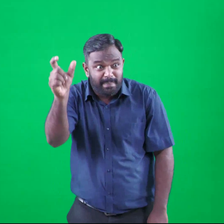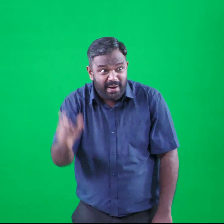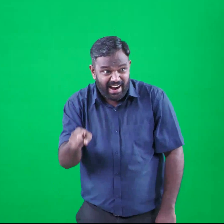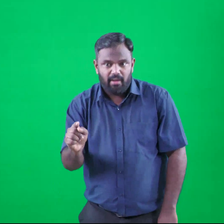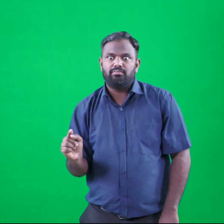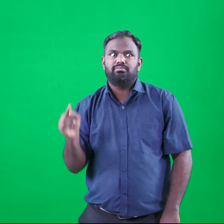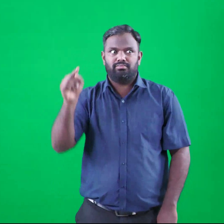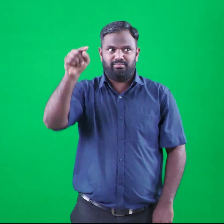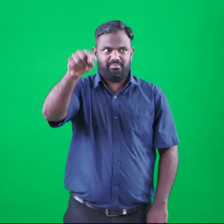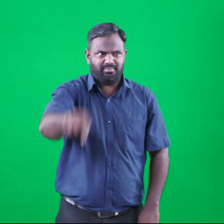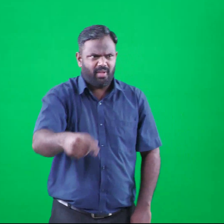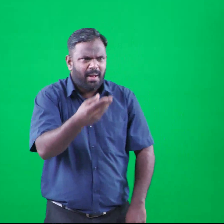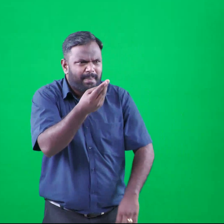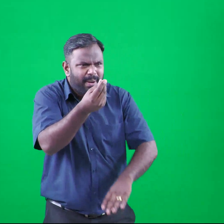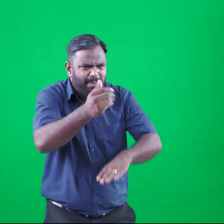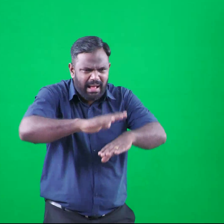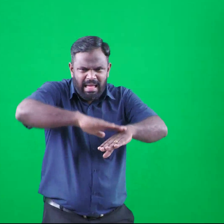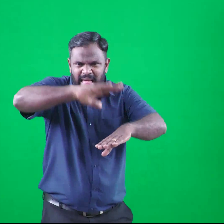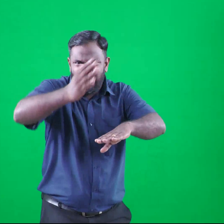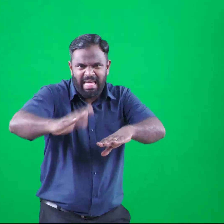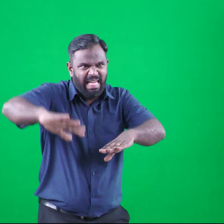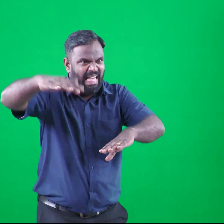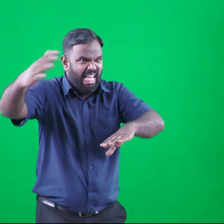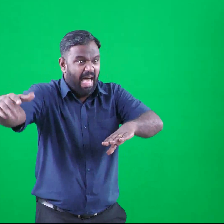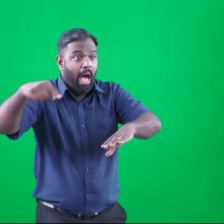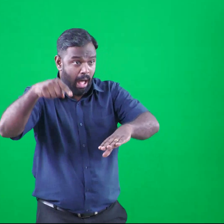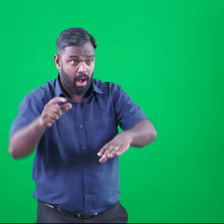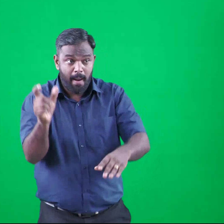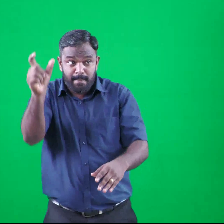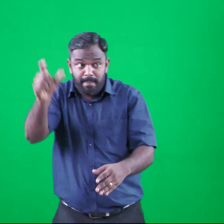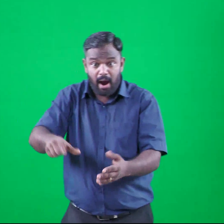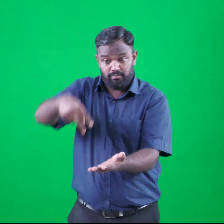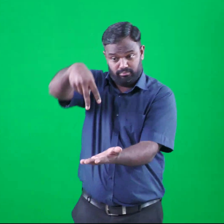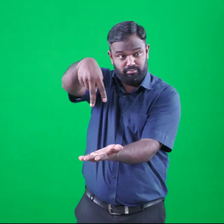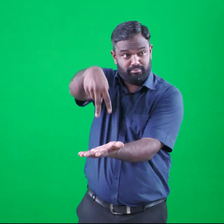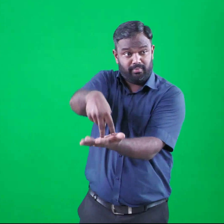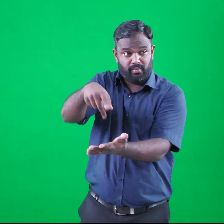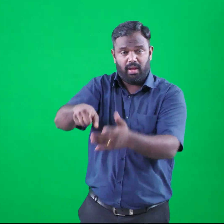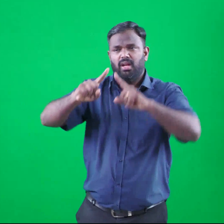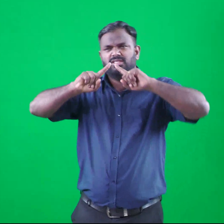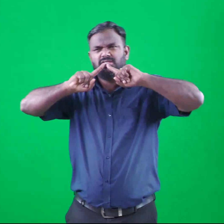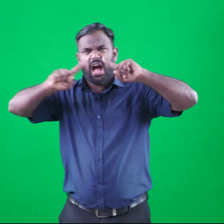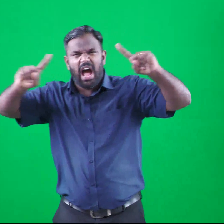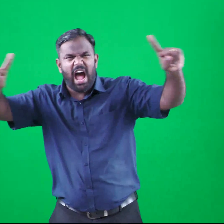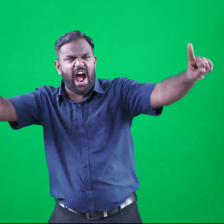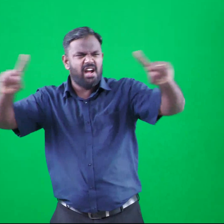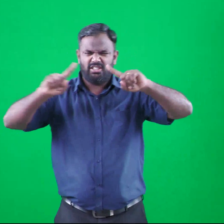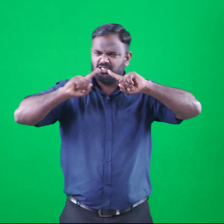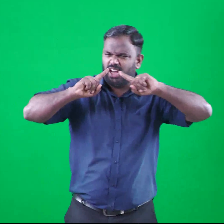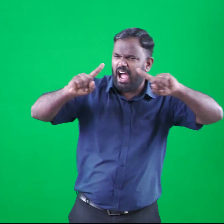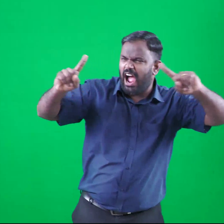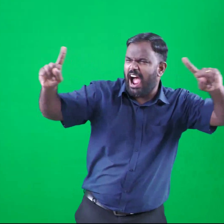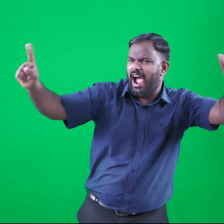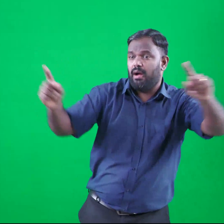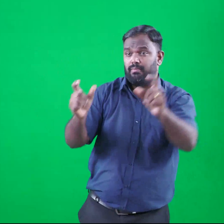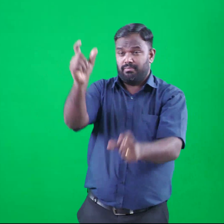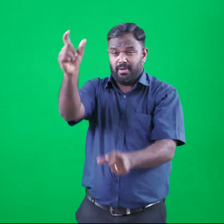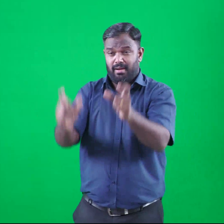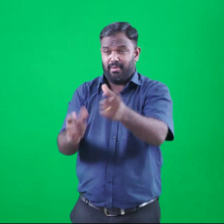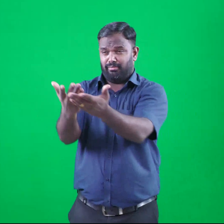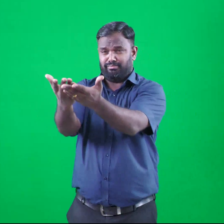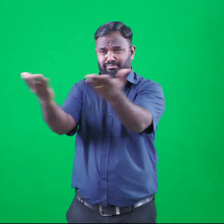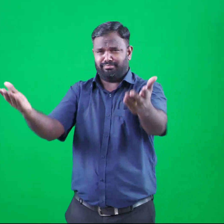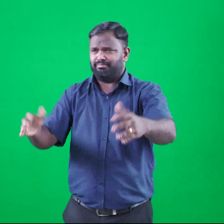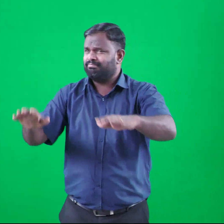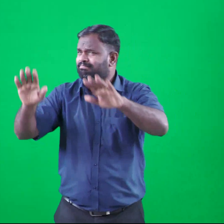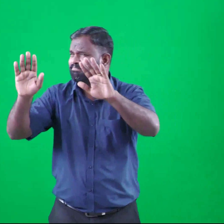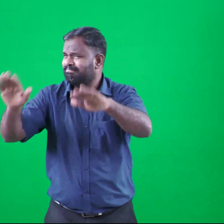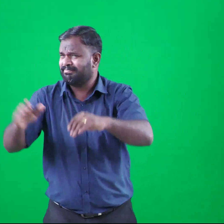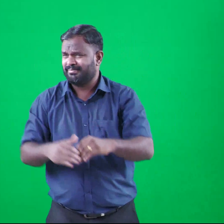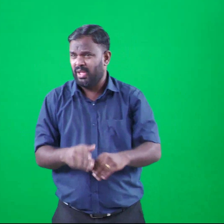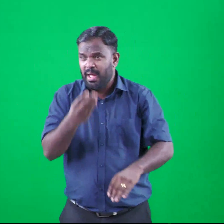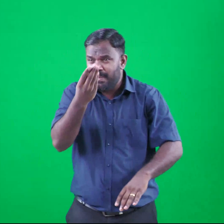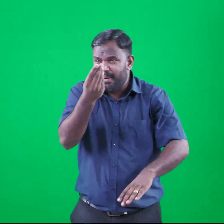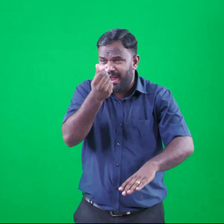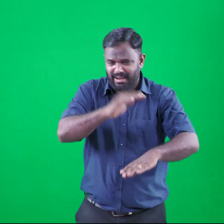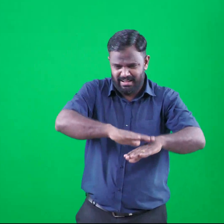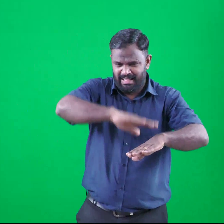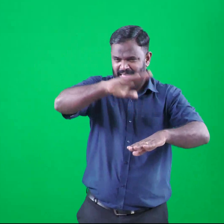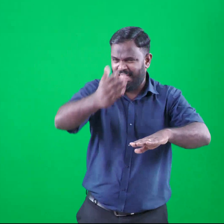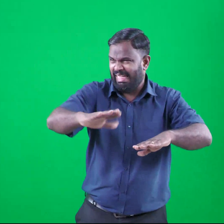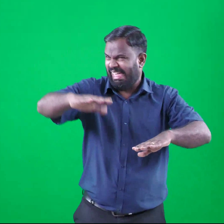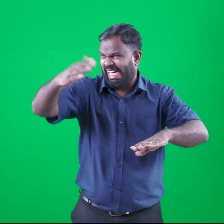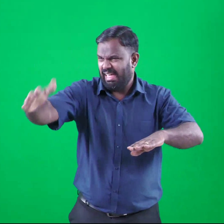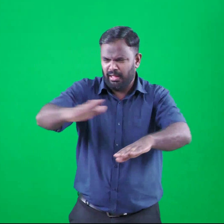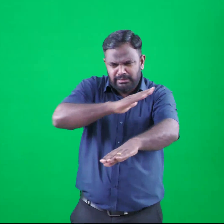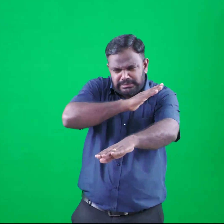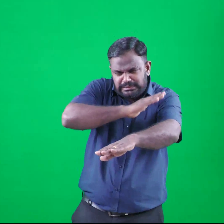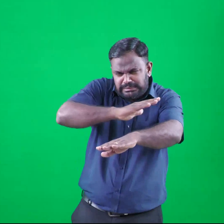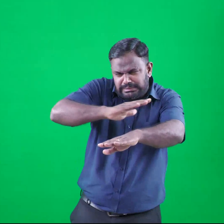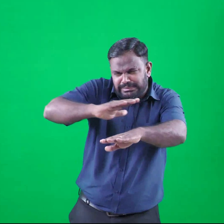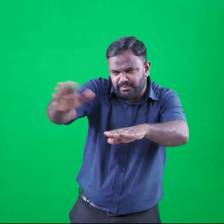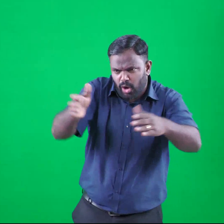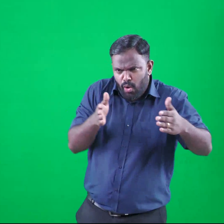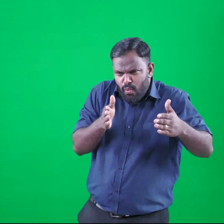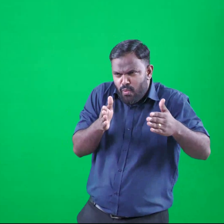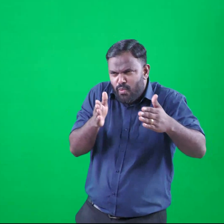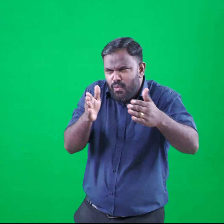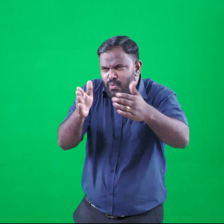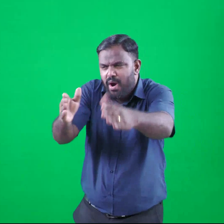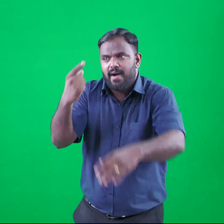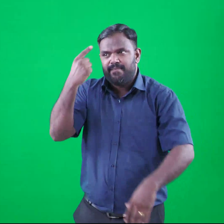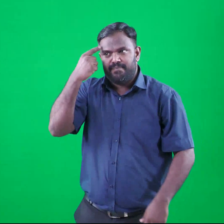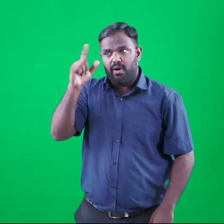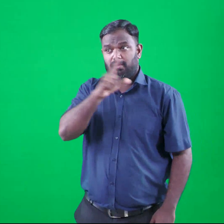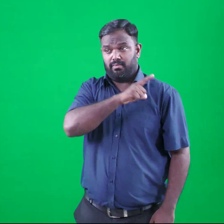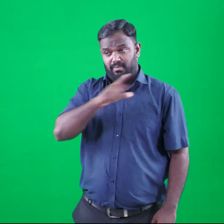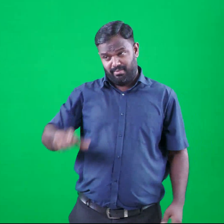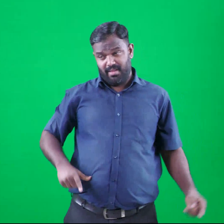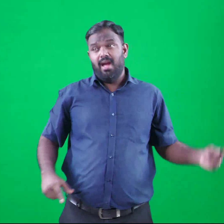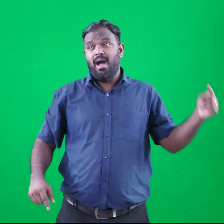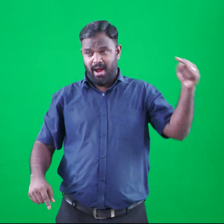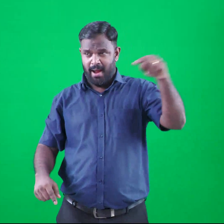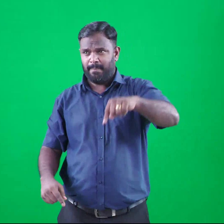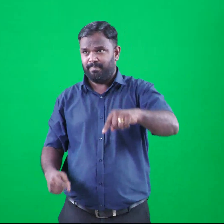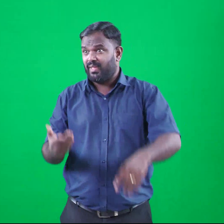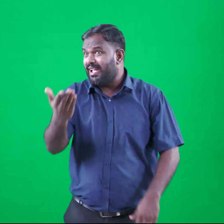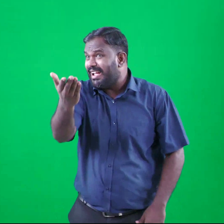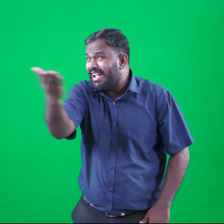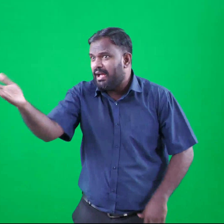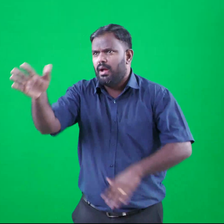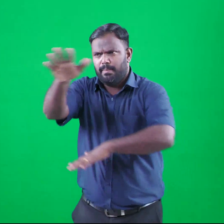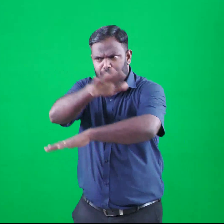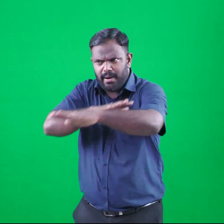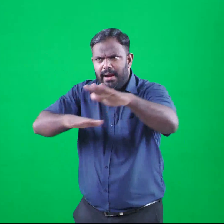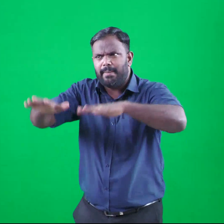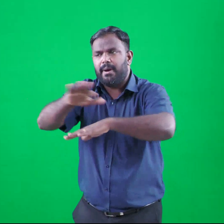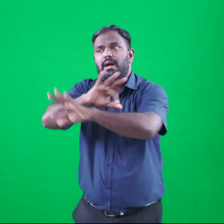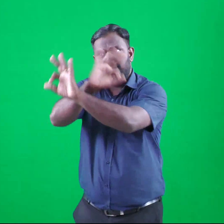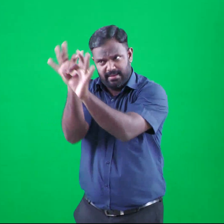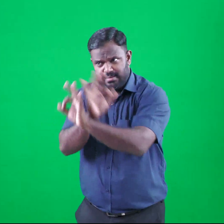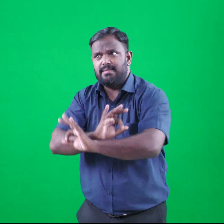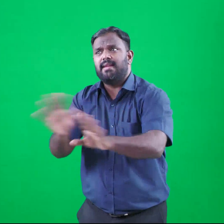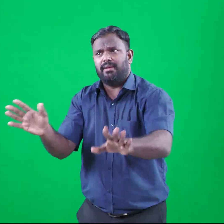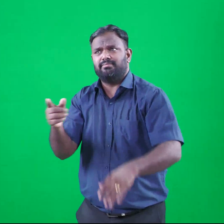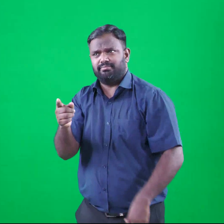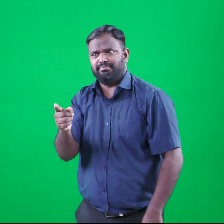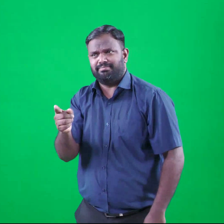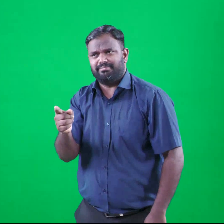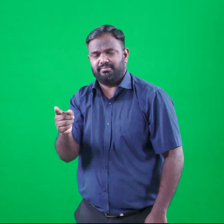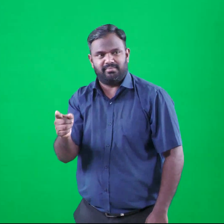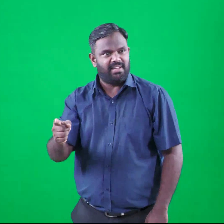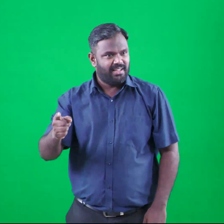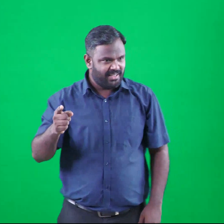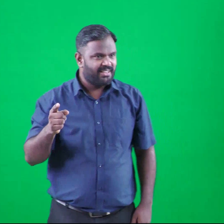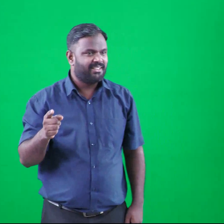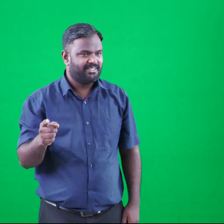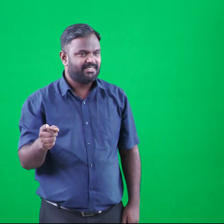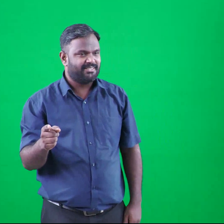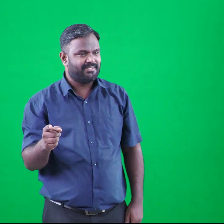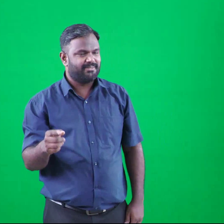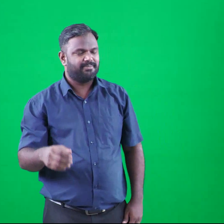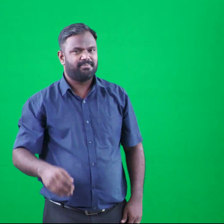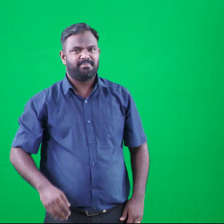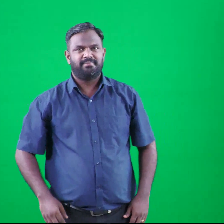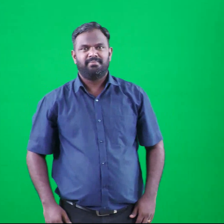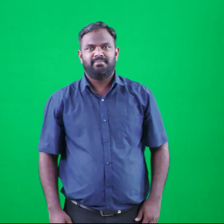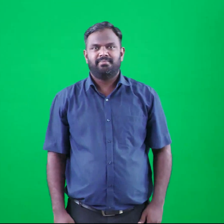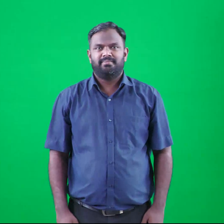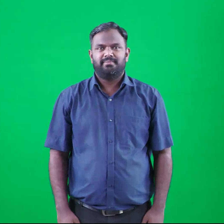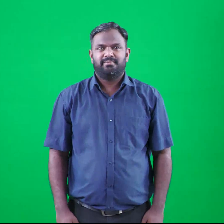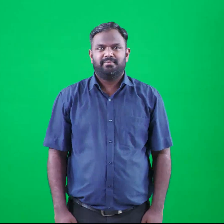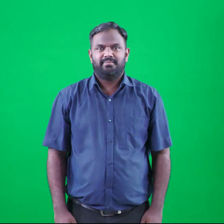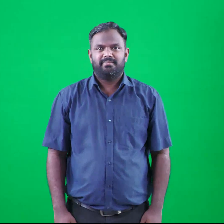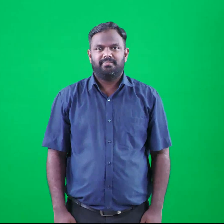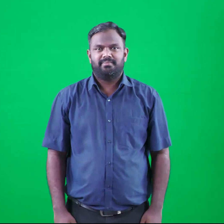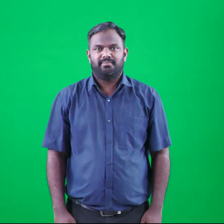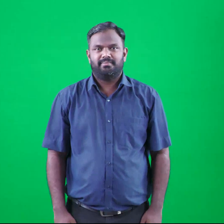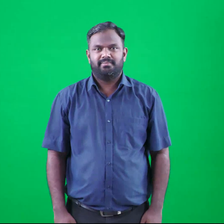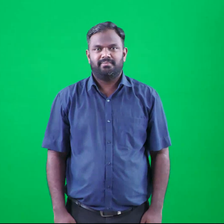"A voice of one calling in the wilderness, ' Prepare the way for the Lord, make straight paths for Him.'"